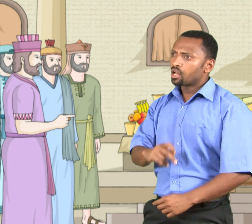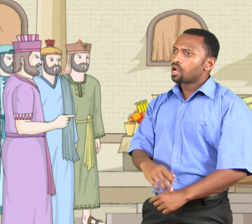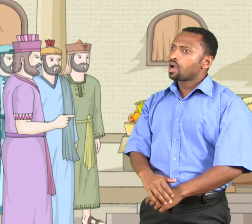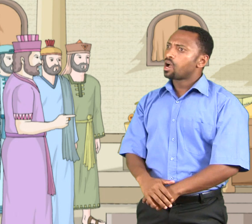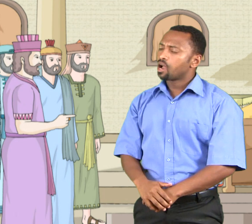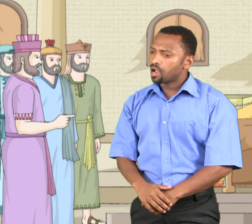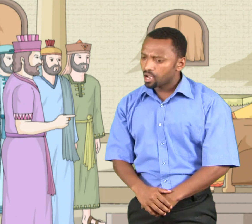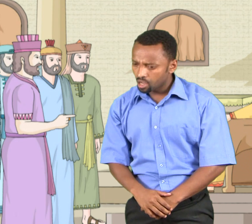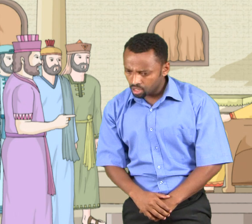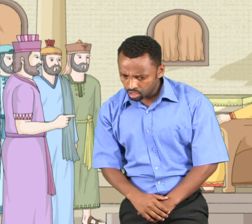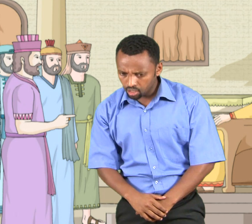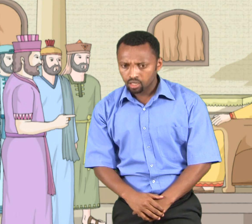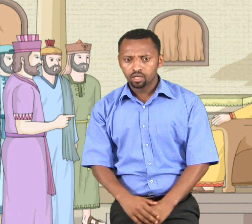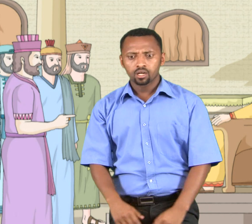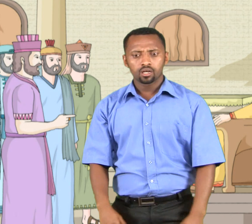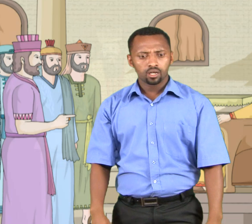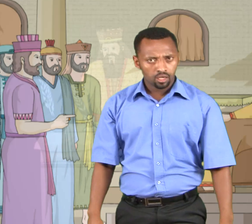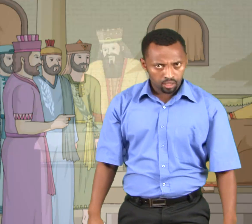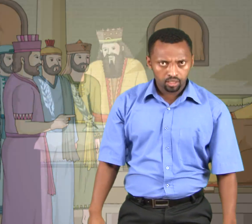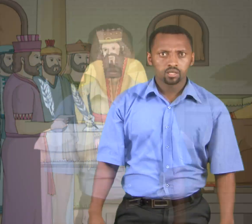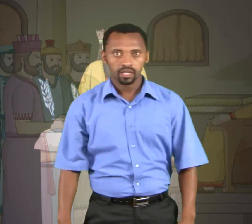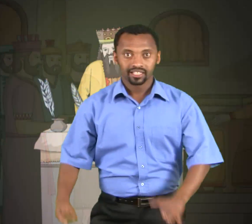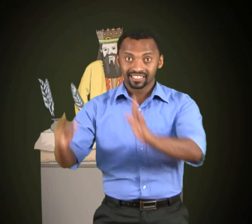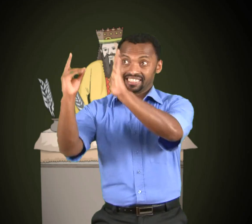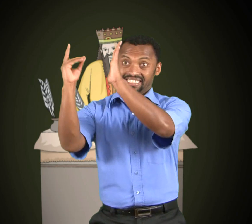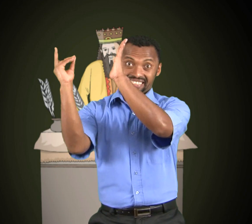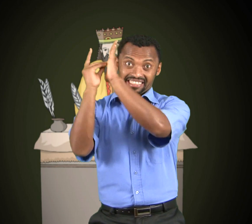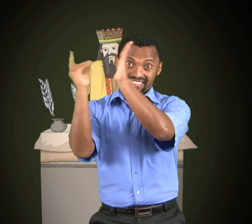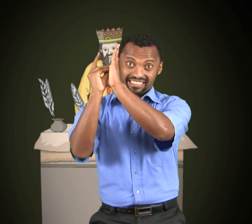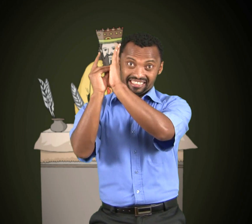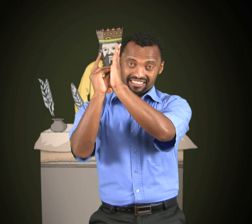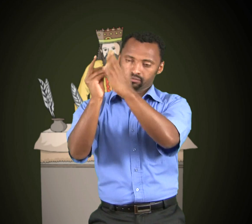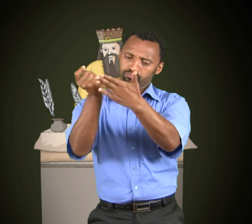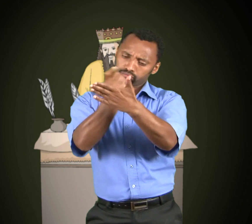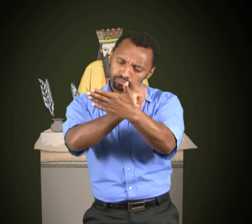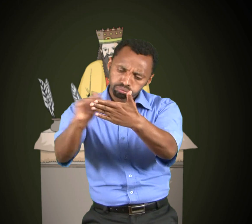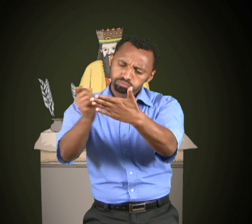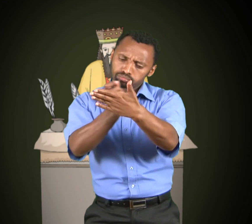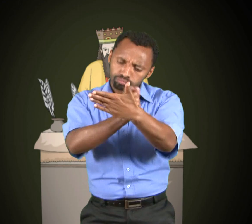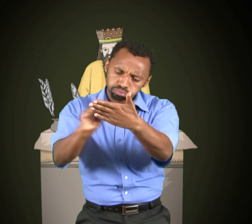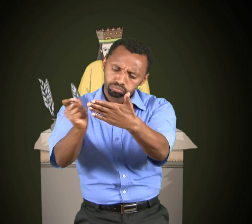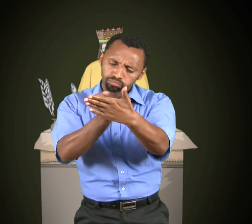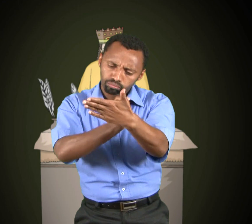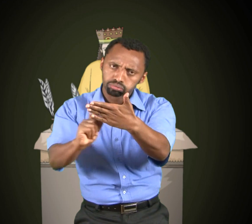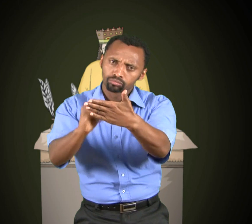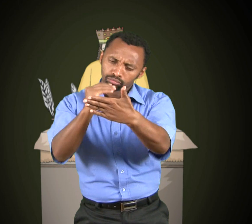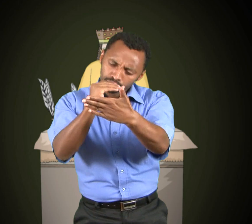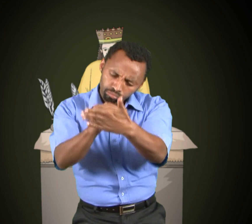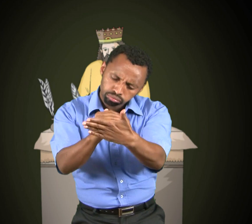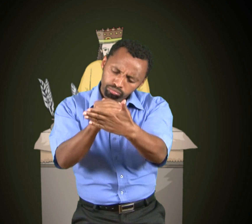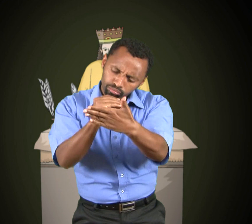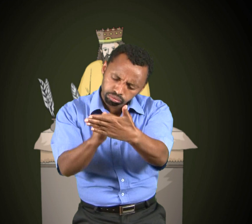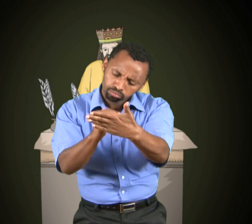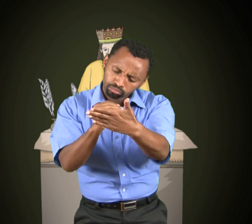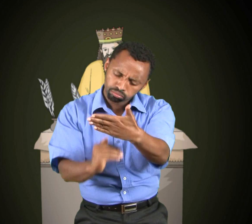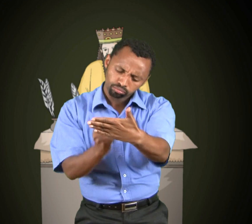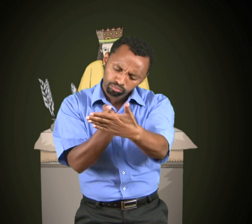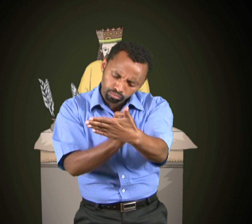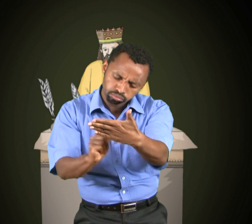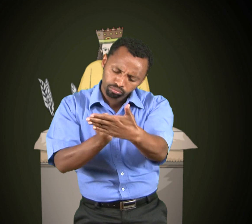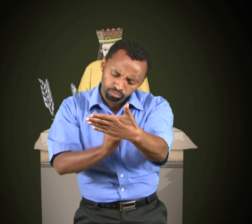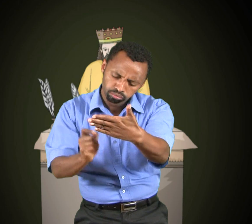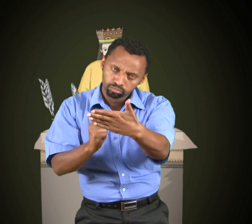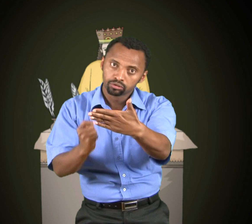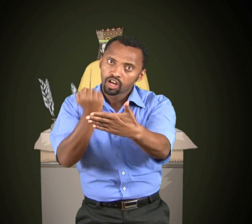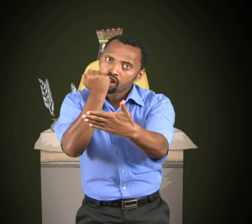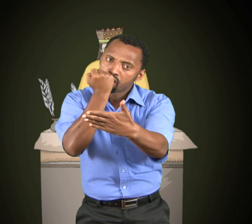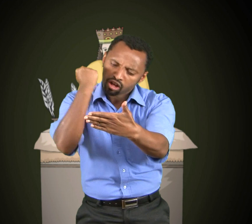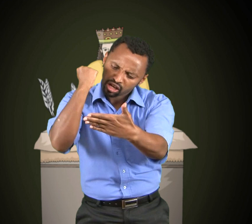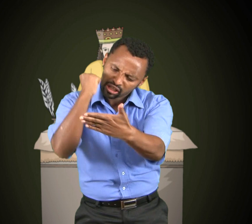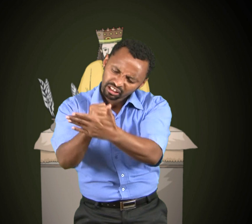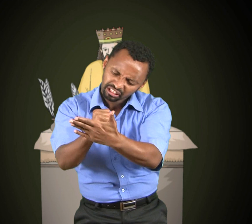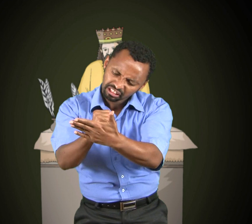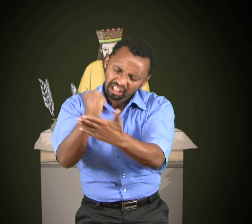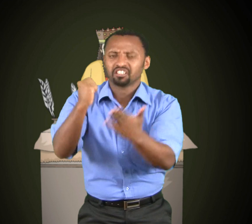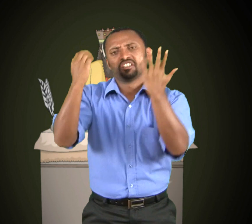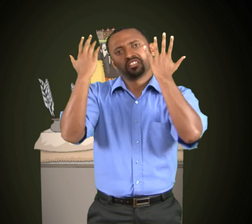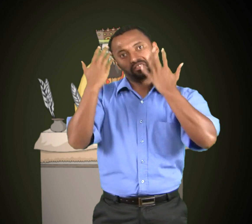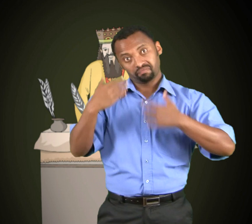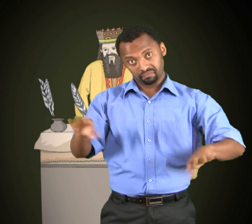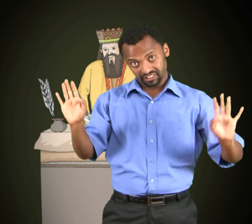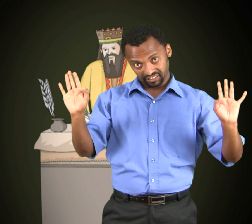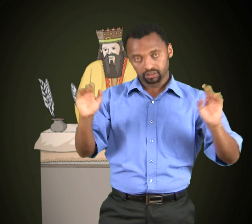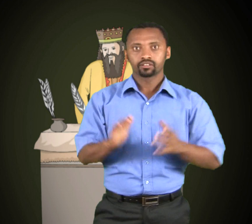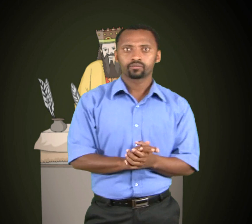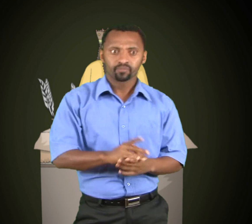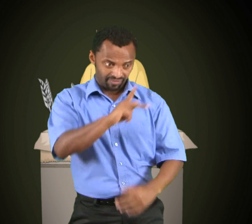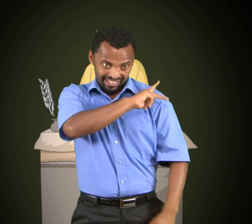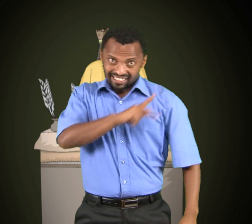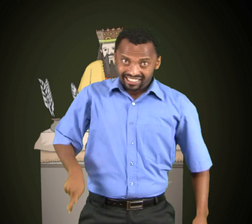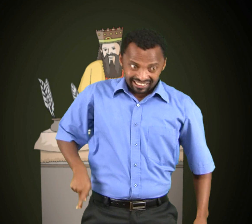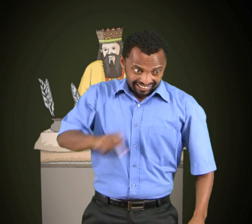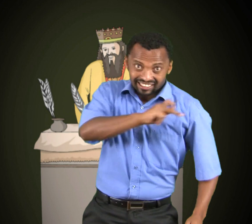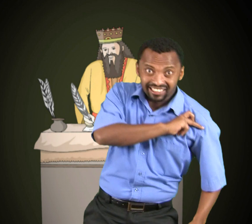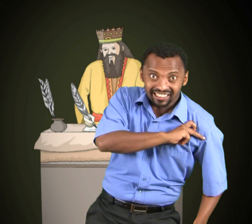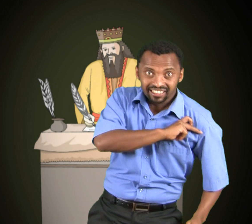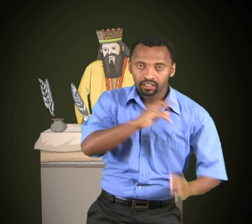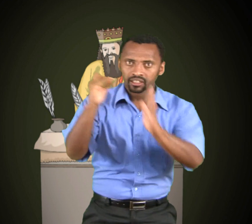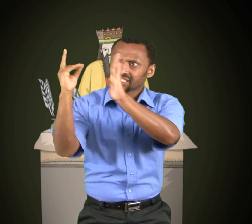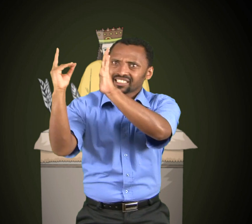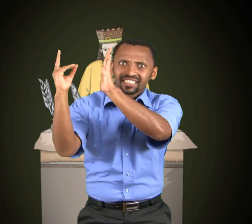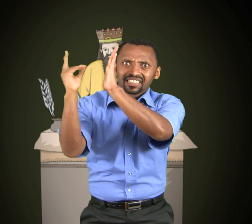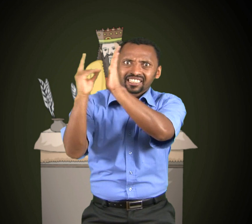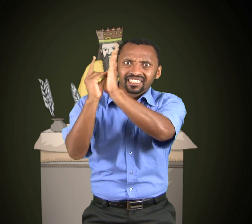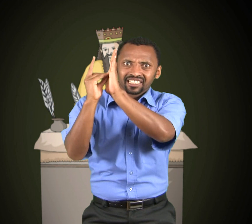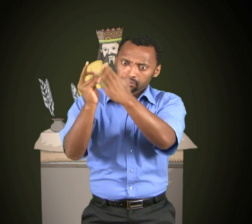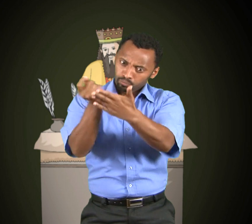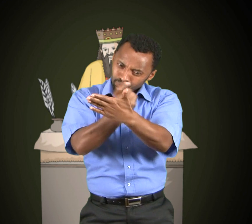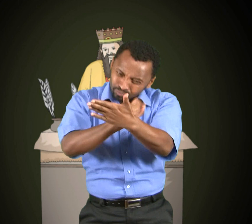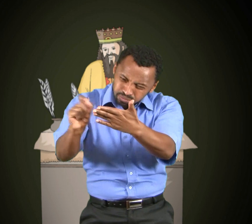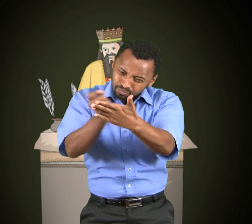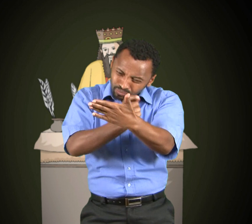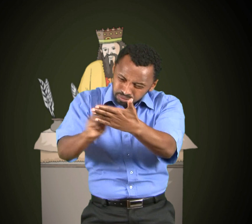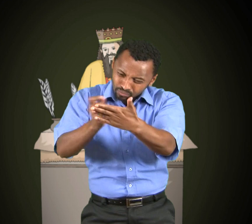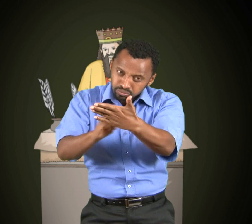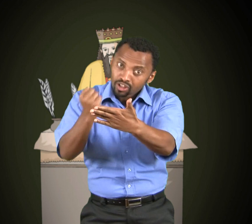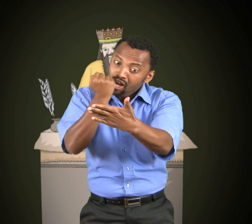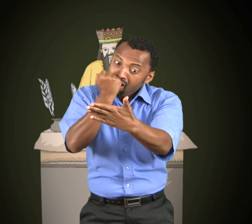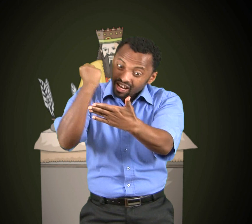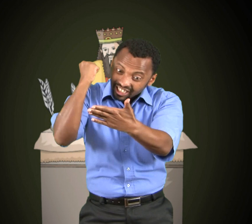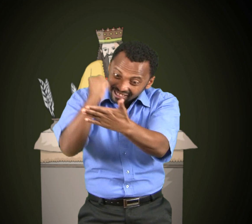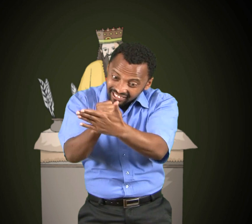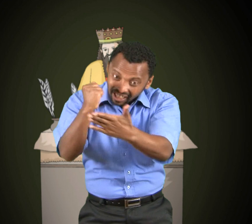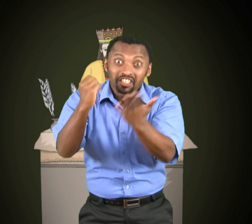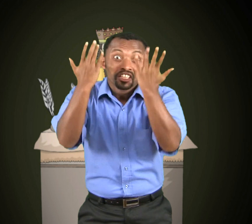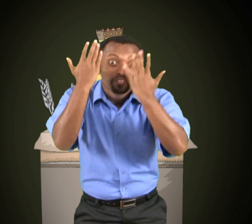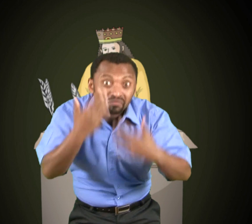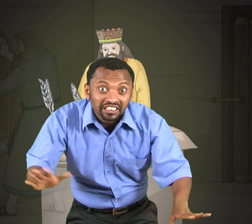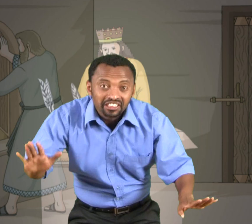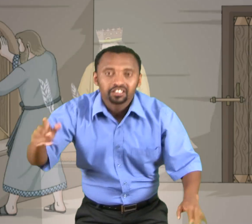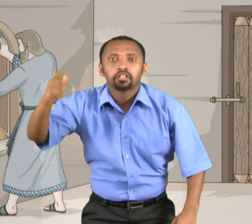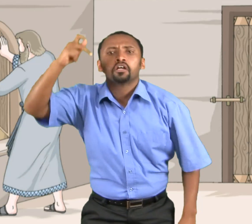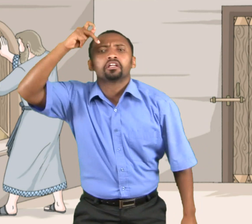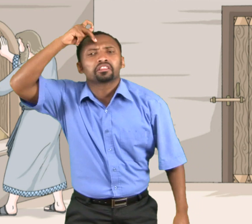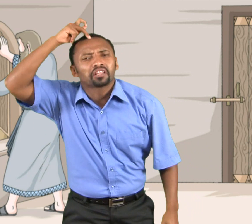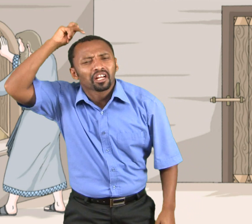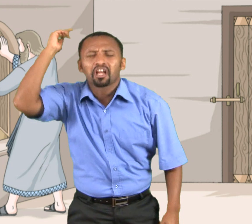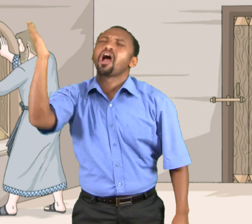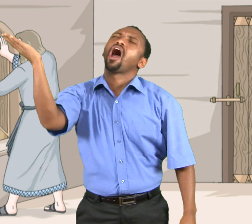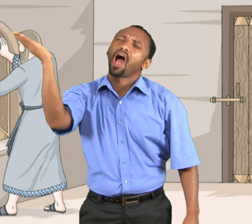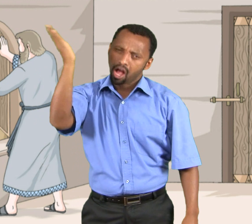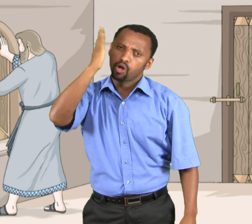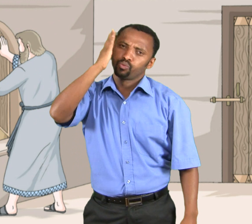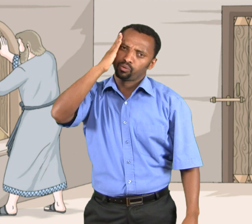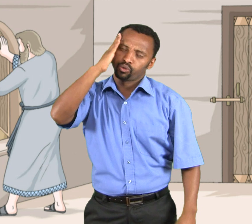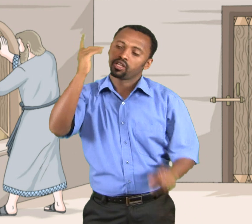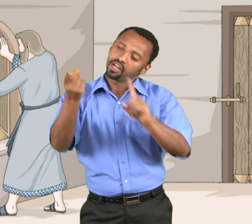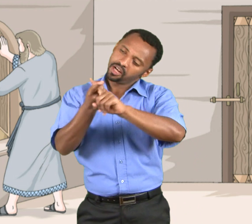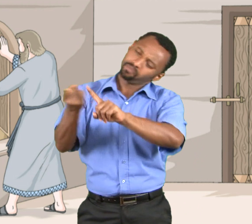Therefore King Darius signed the written decree.